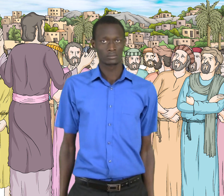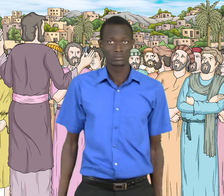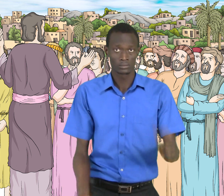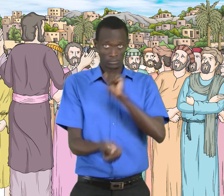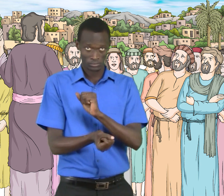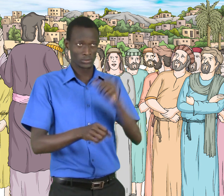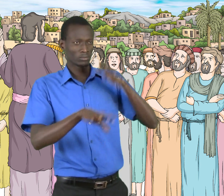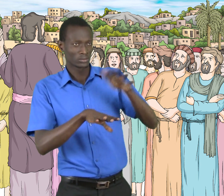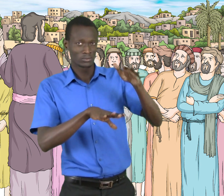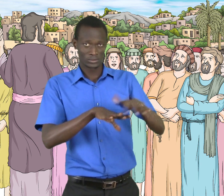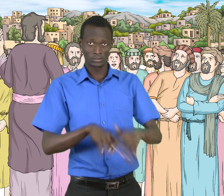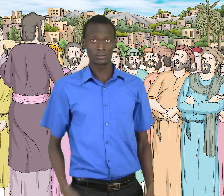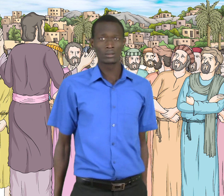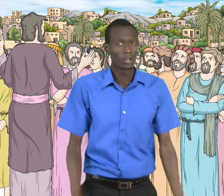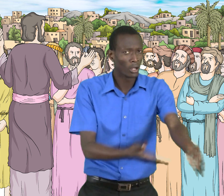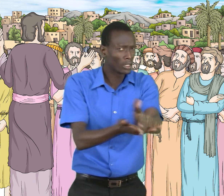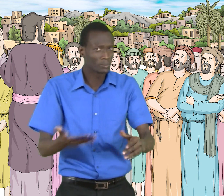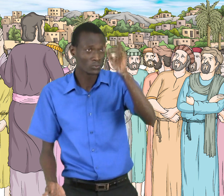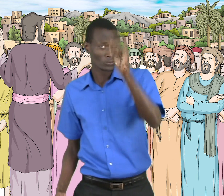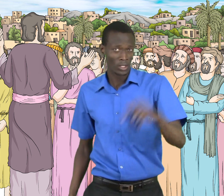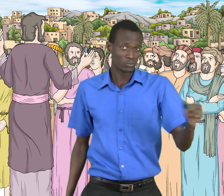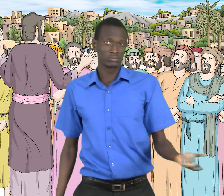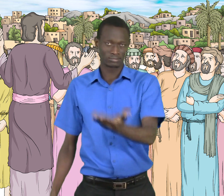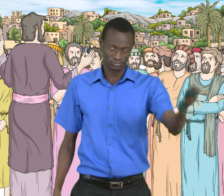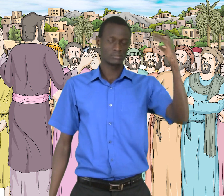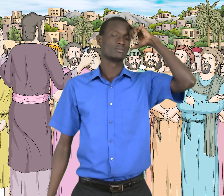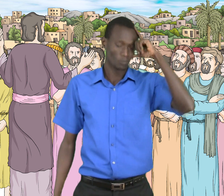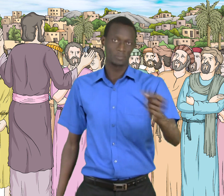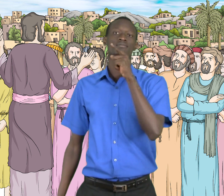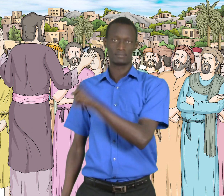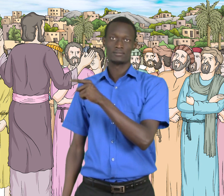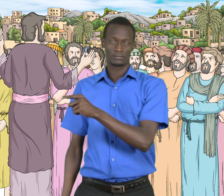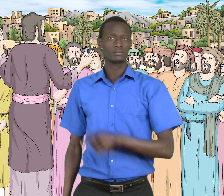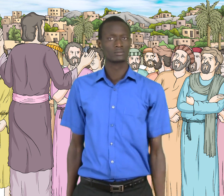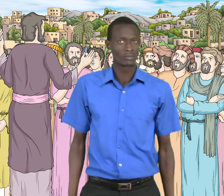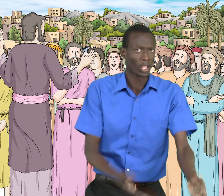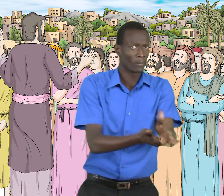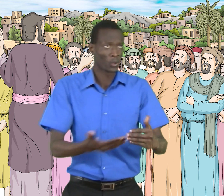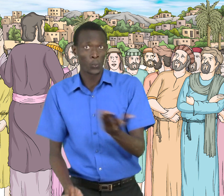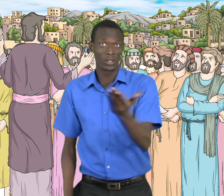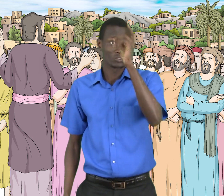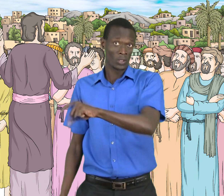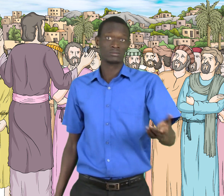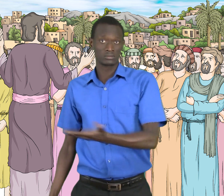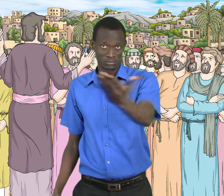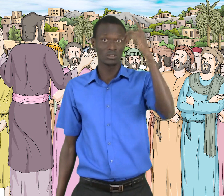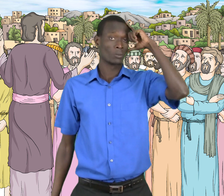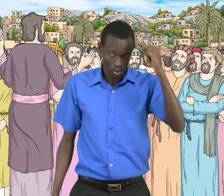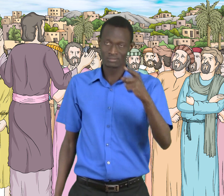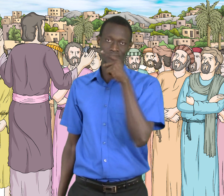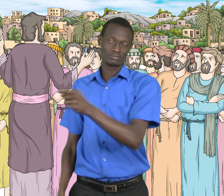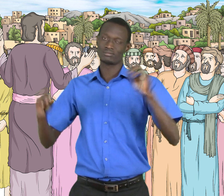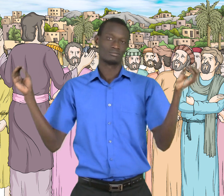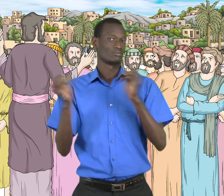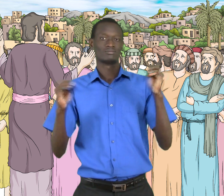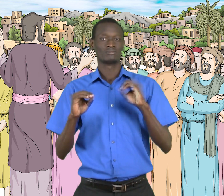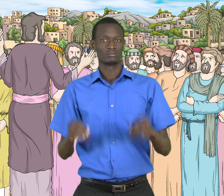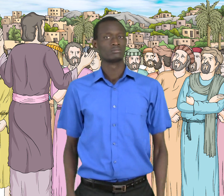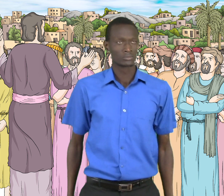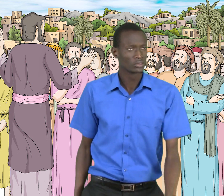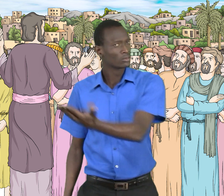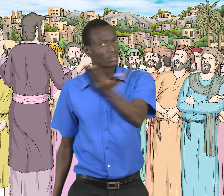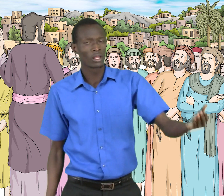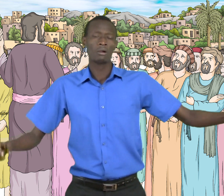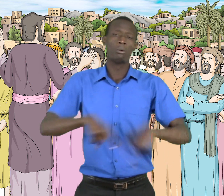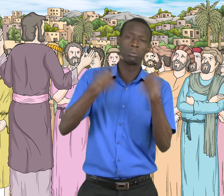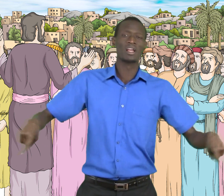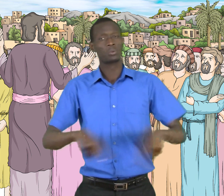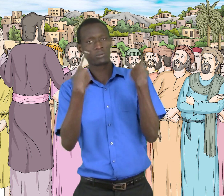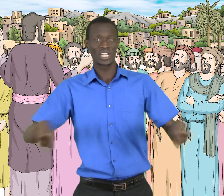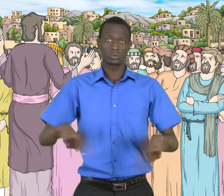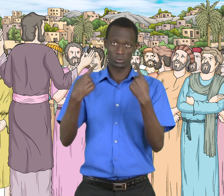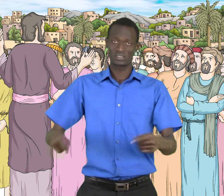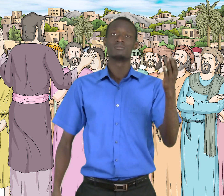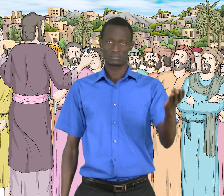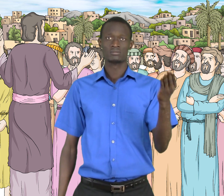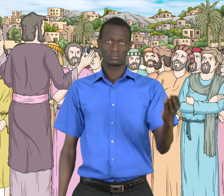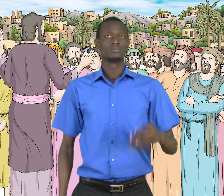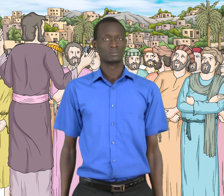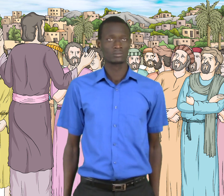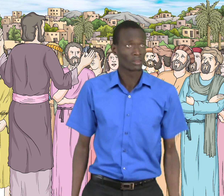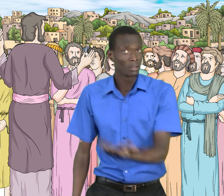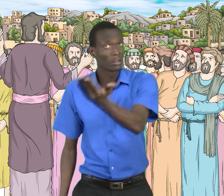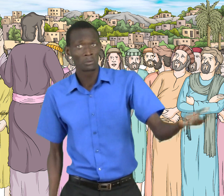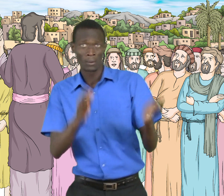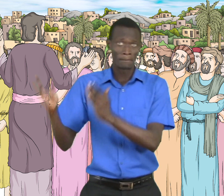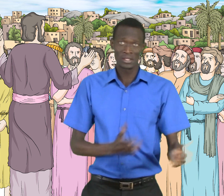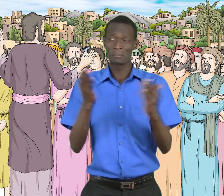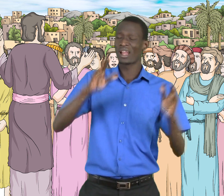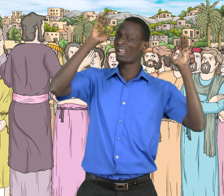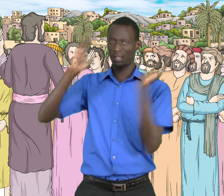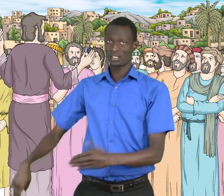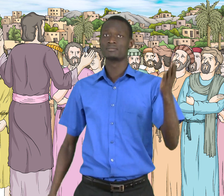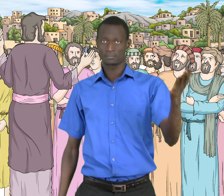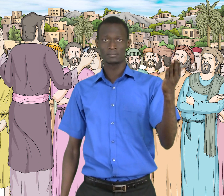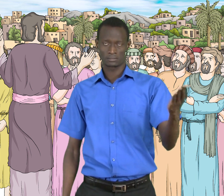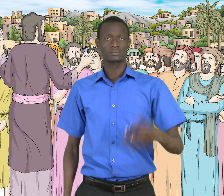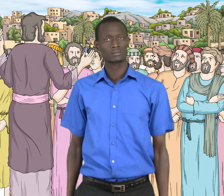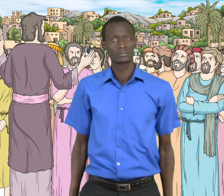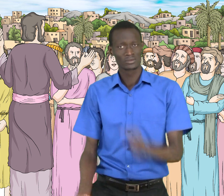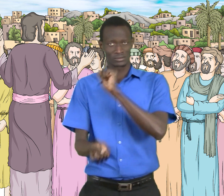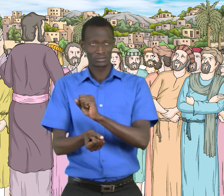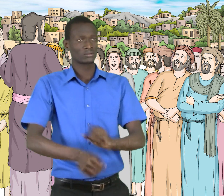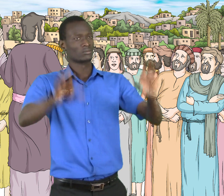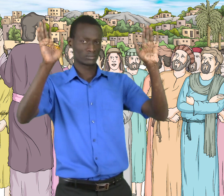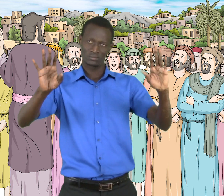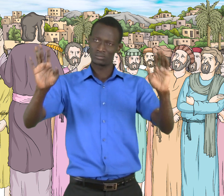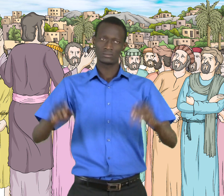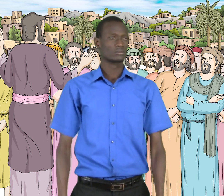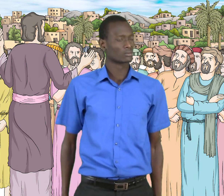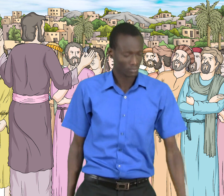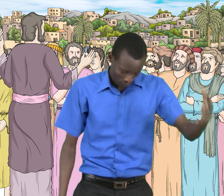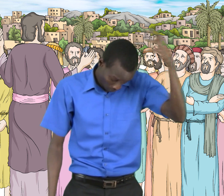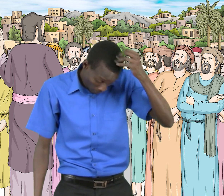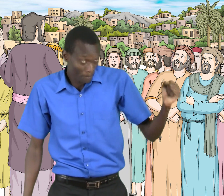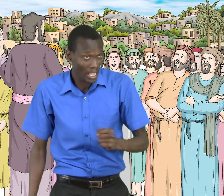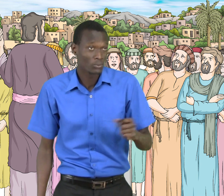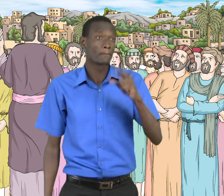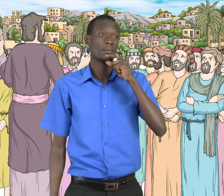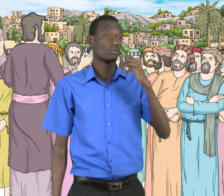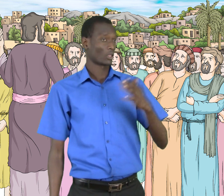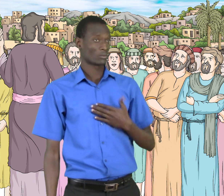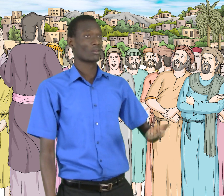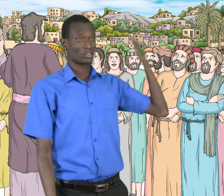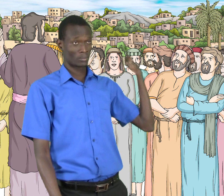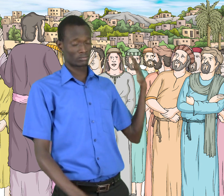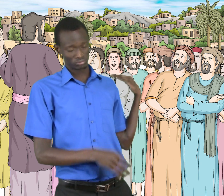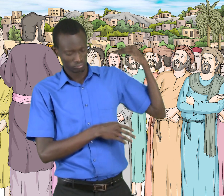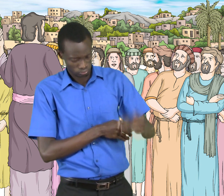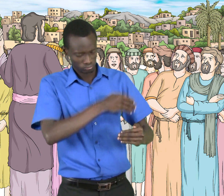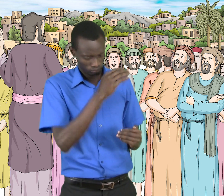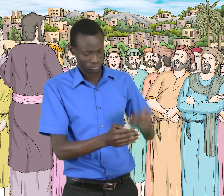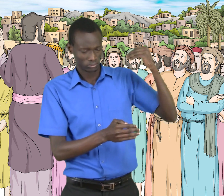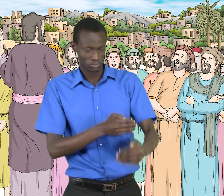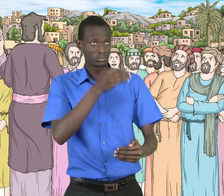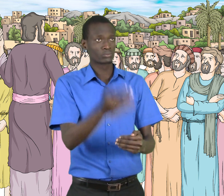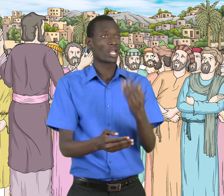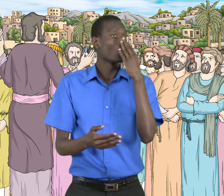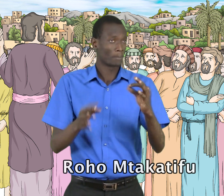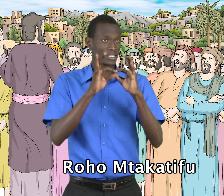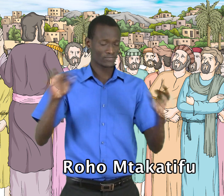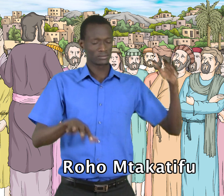Some of them were convinced by what he said, but others refused to believe.